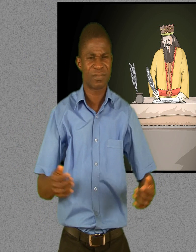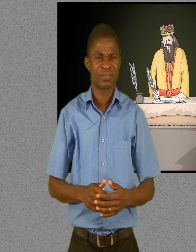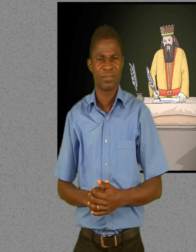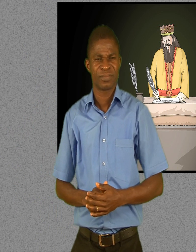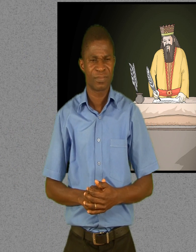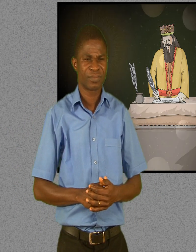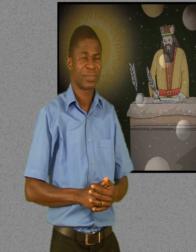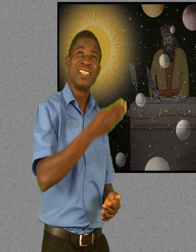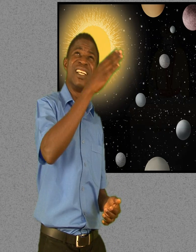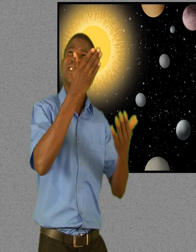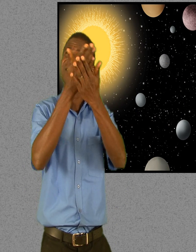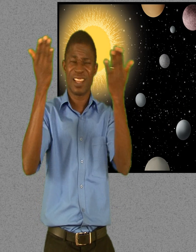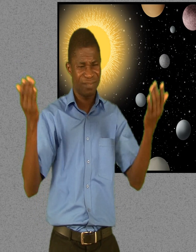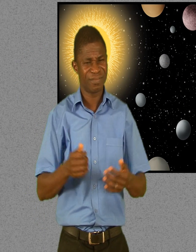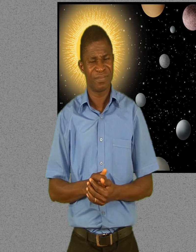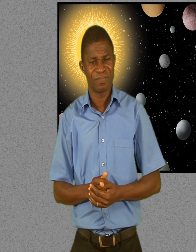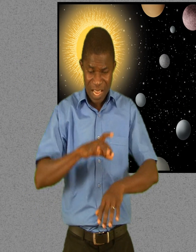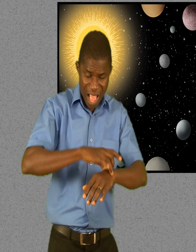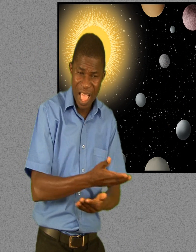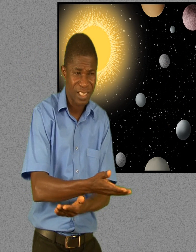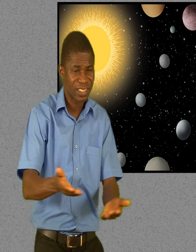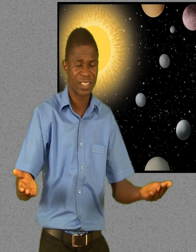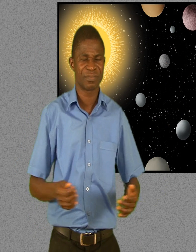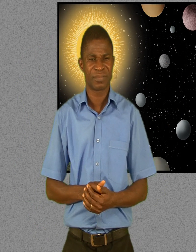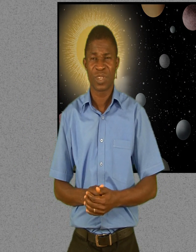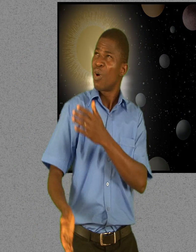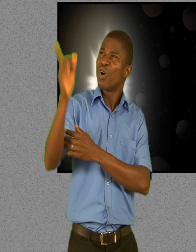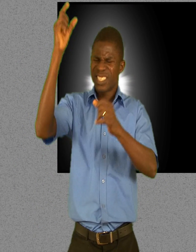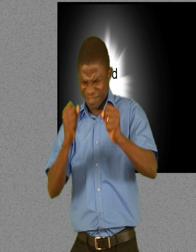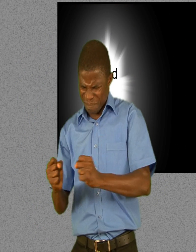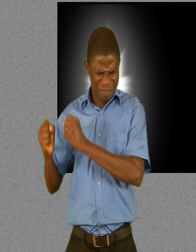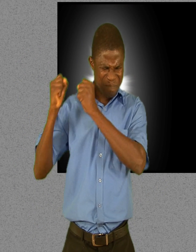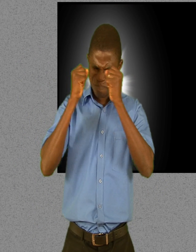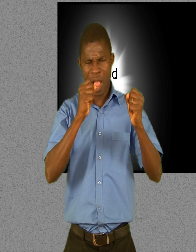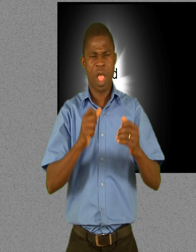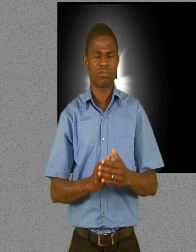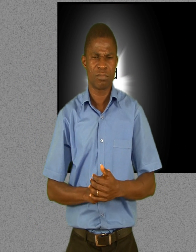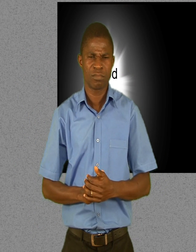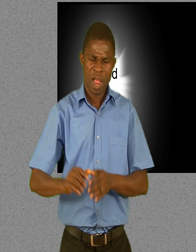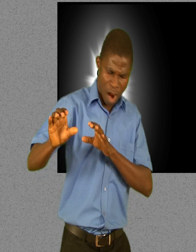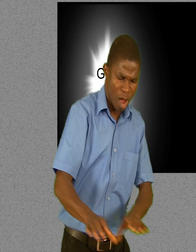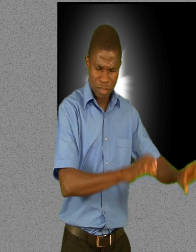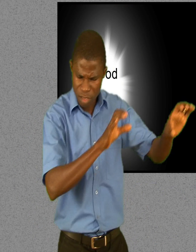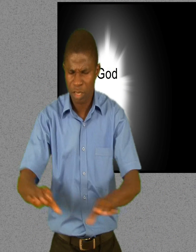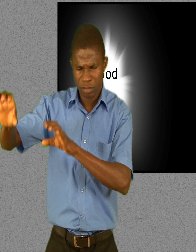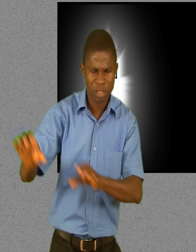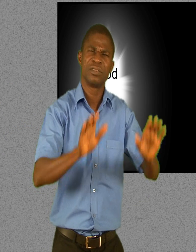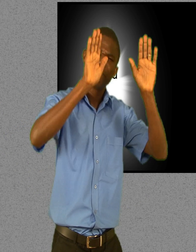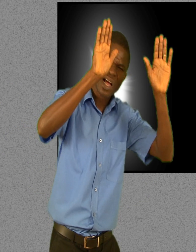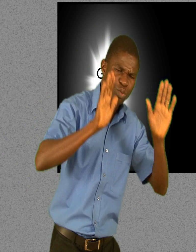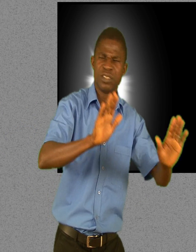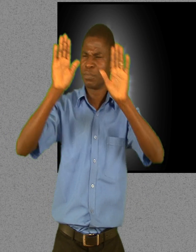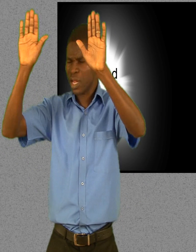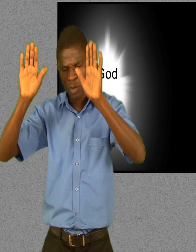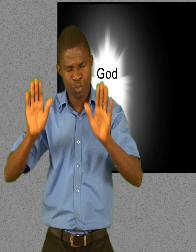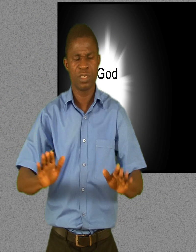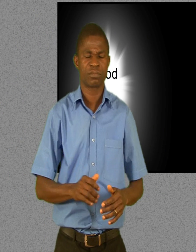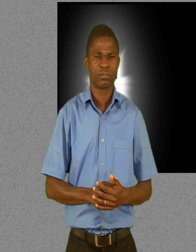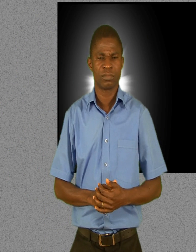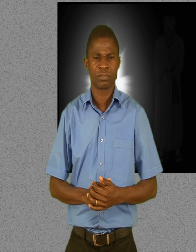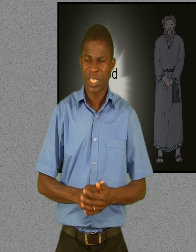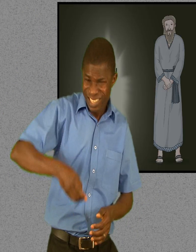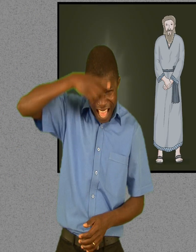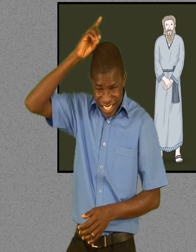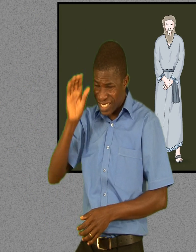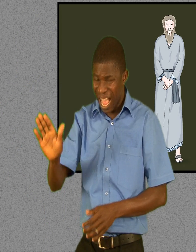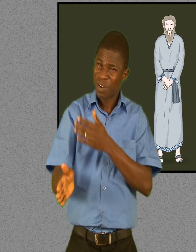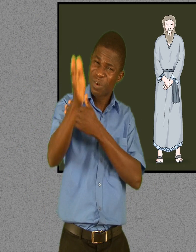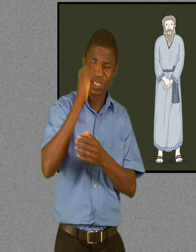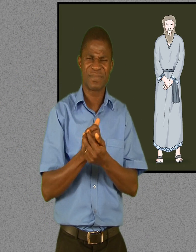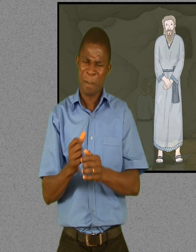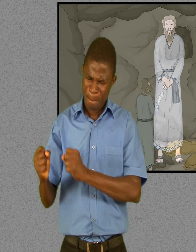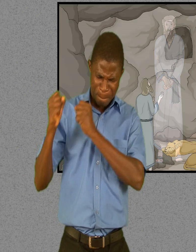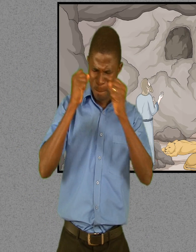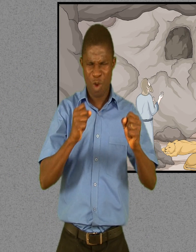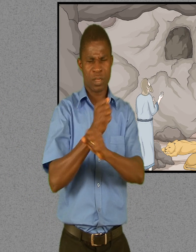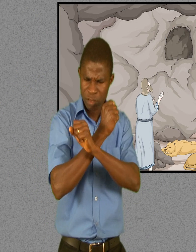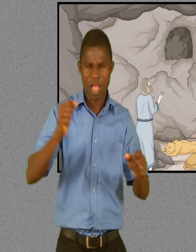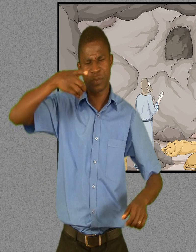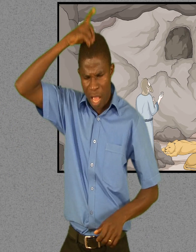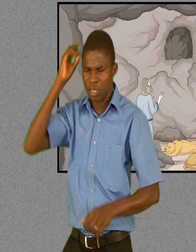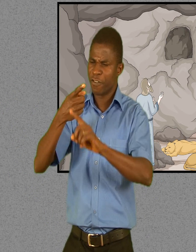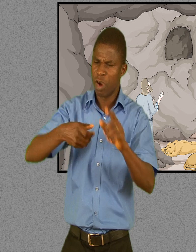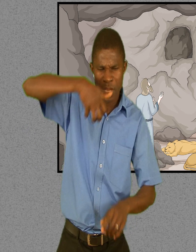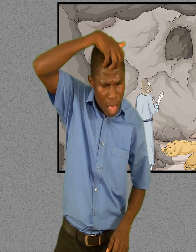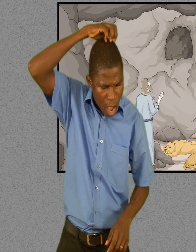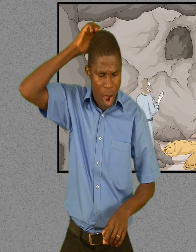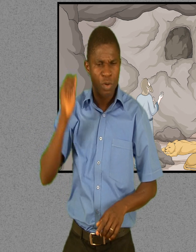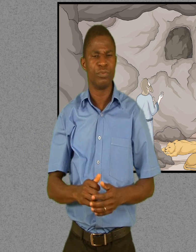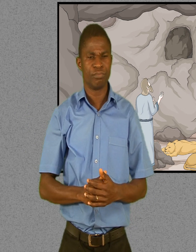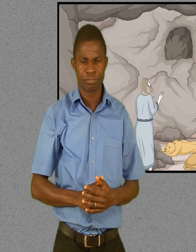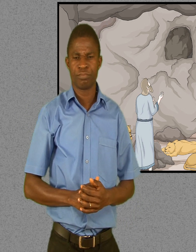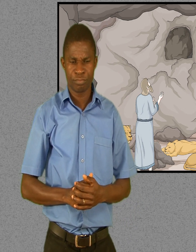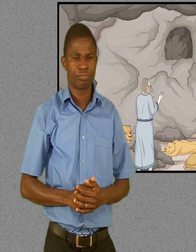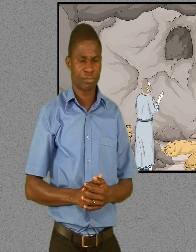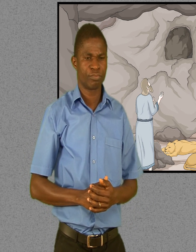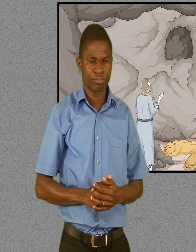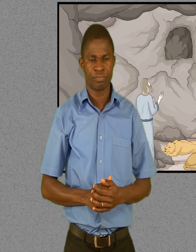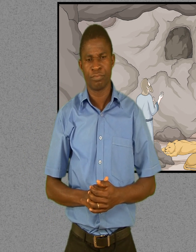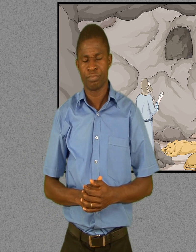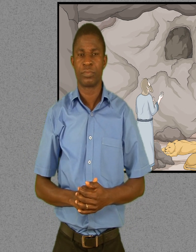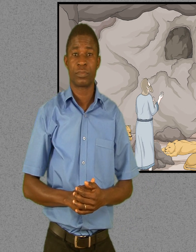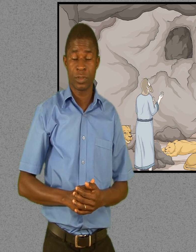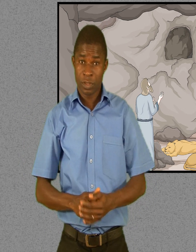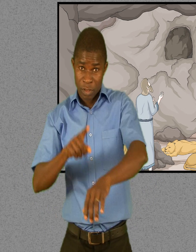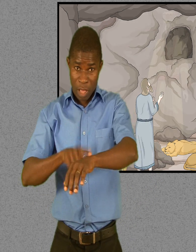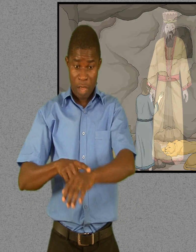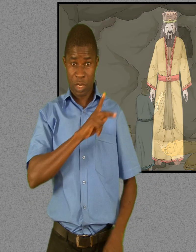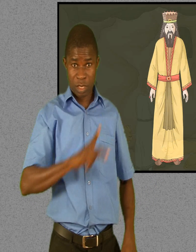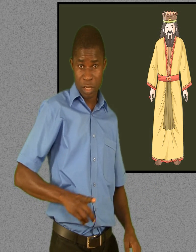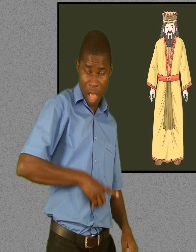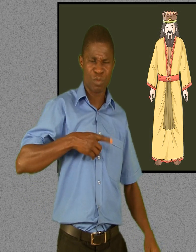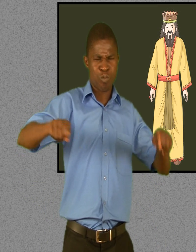He performs signs and wonders in the heavens and on the earth, for He has rescued Daniel from the power of the lions.”